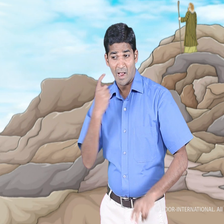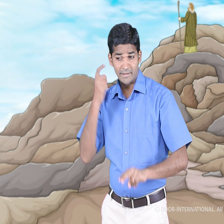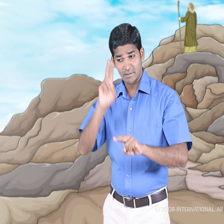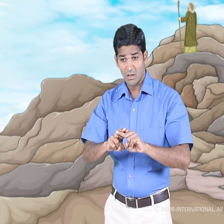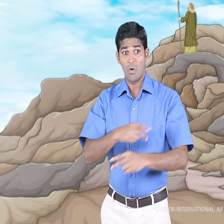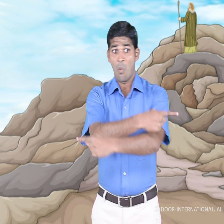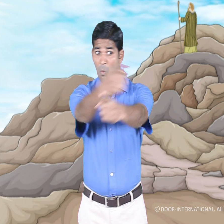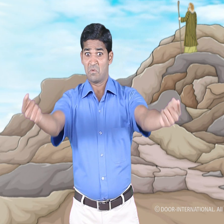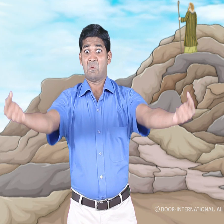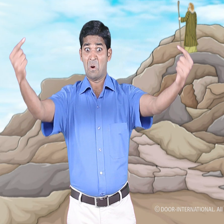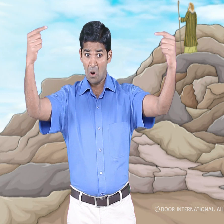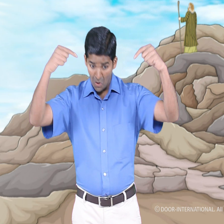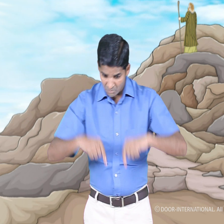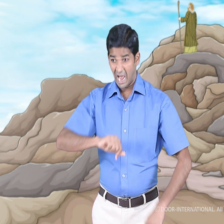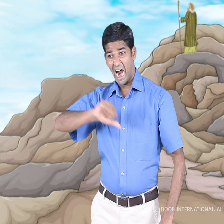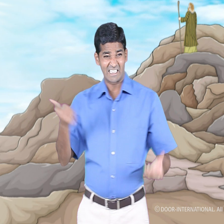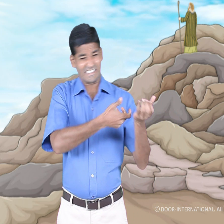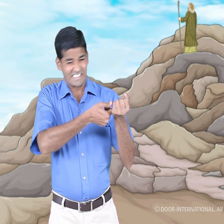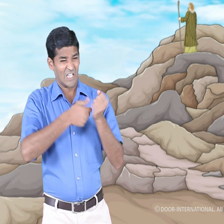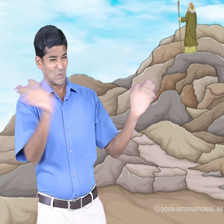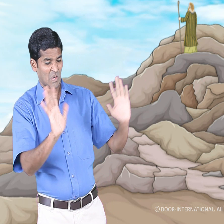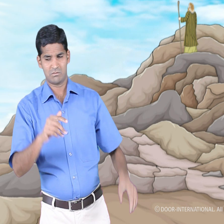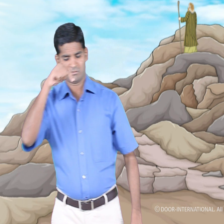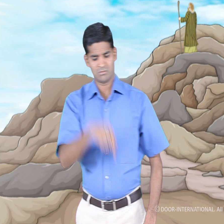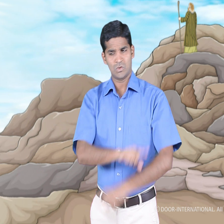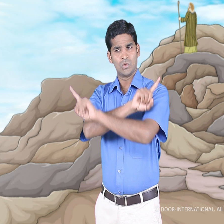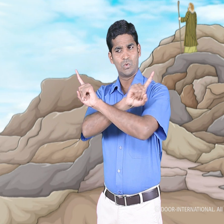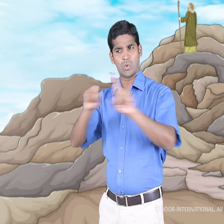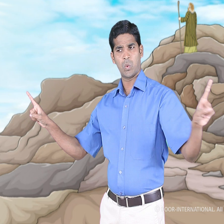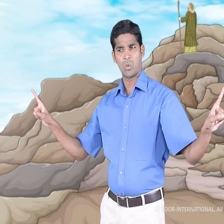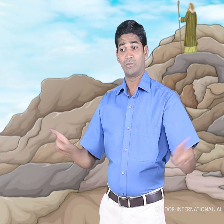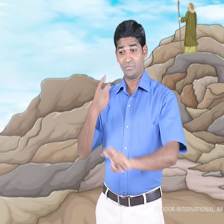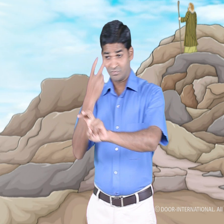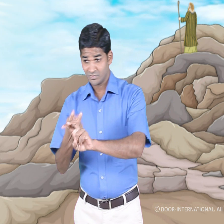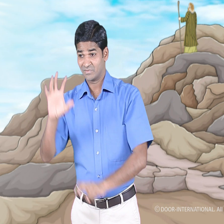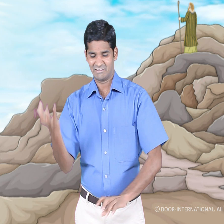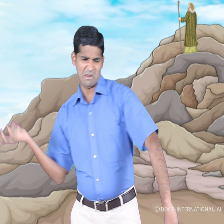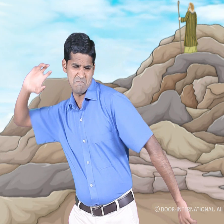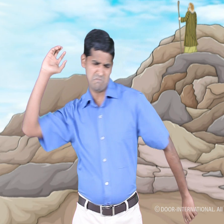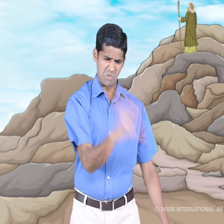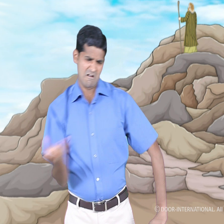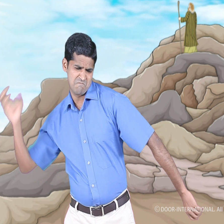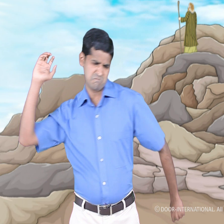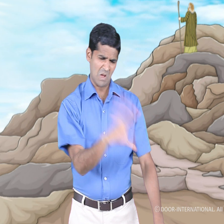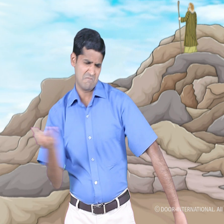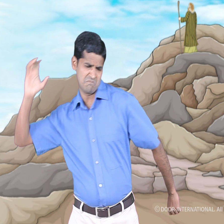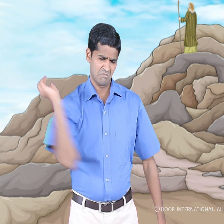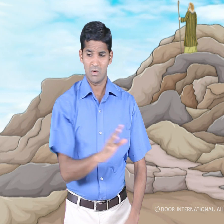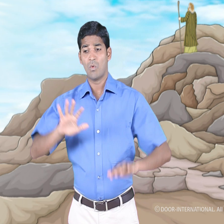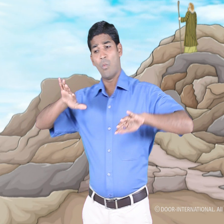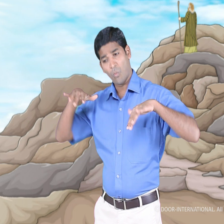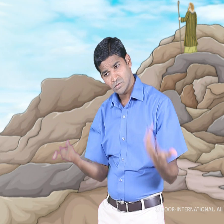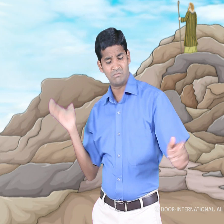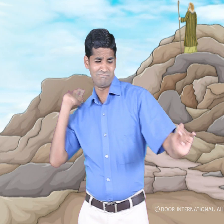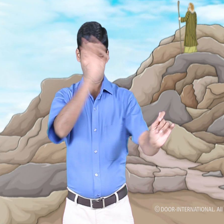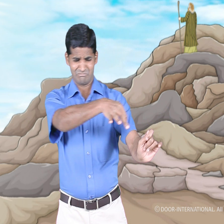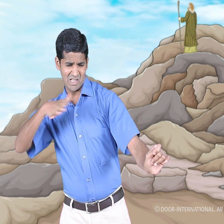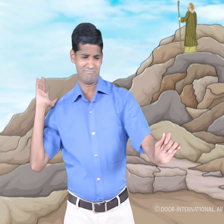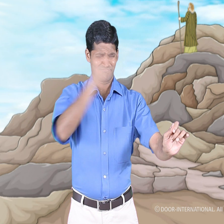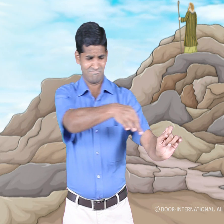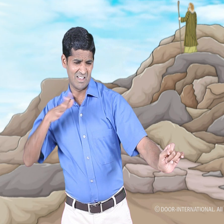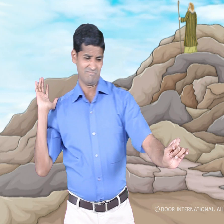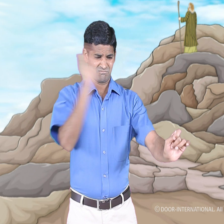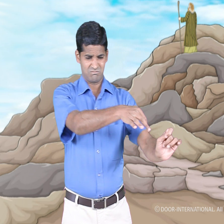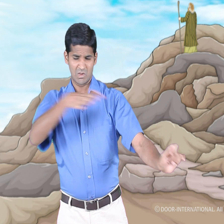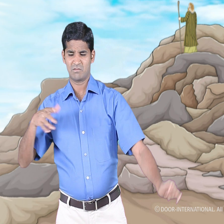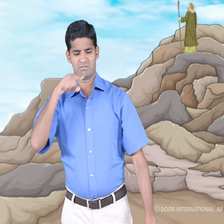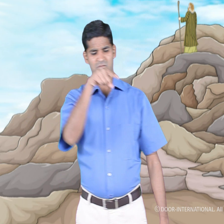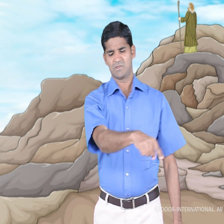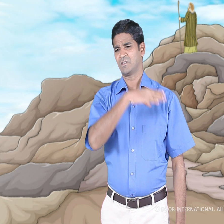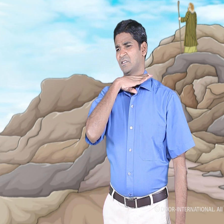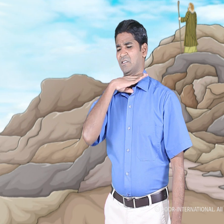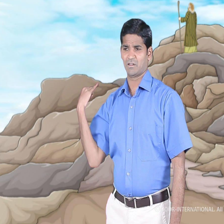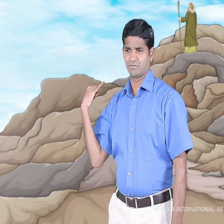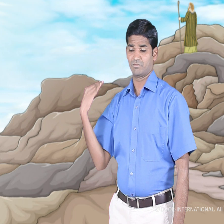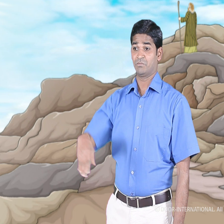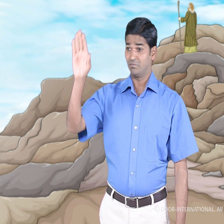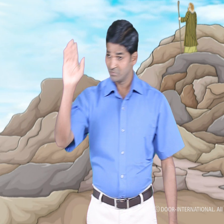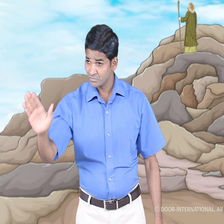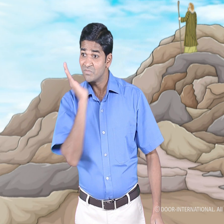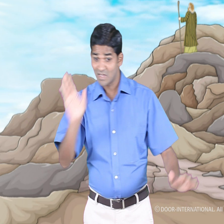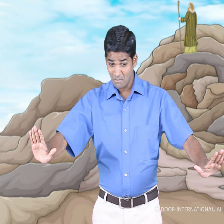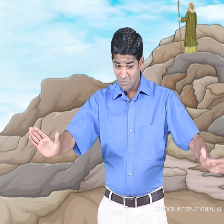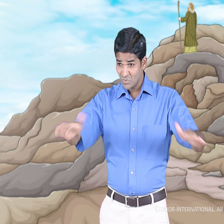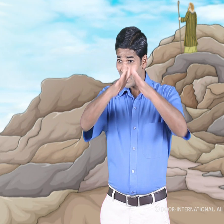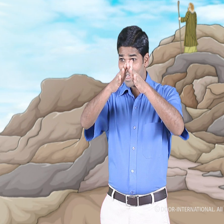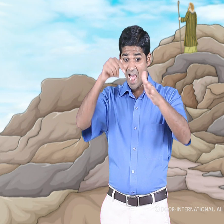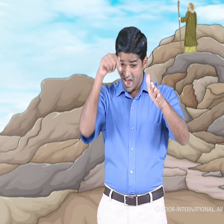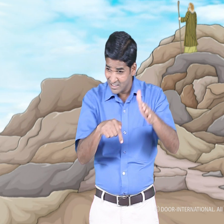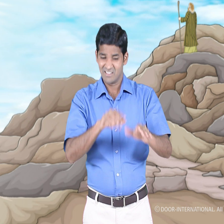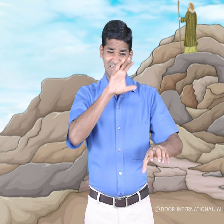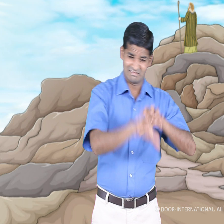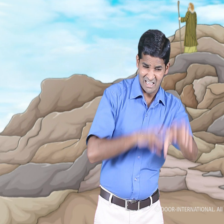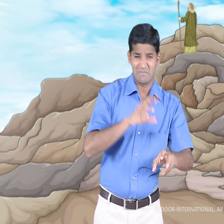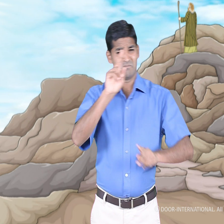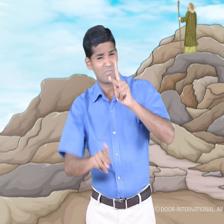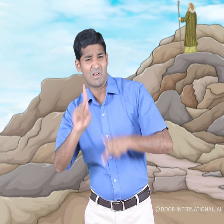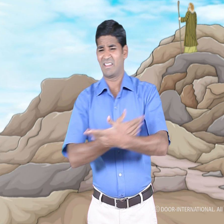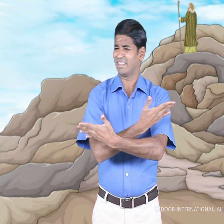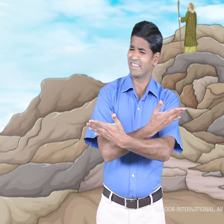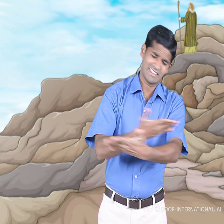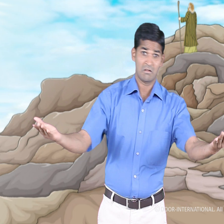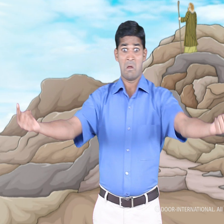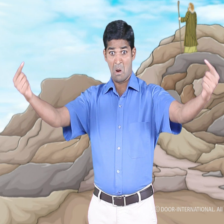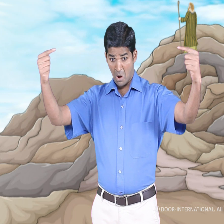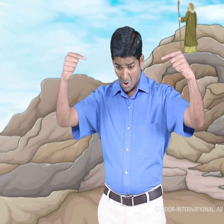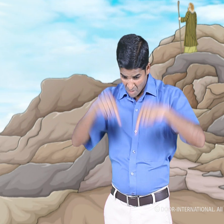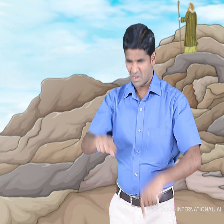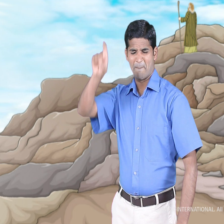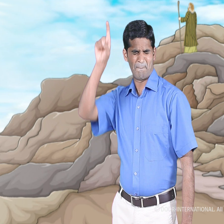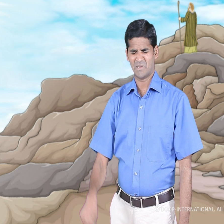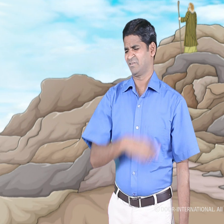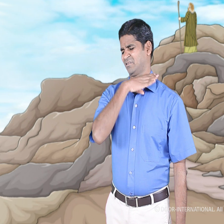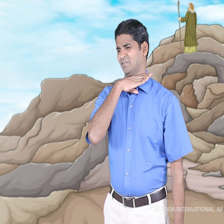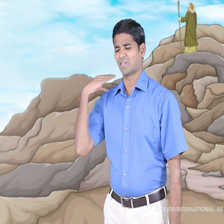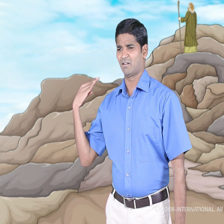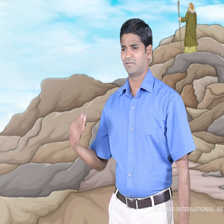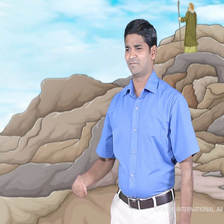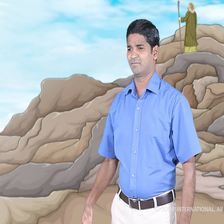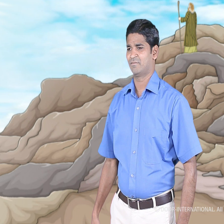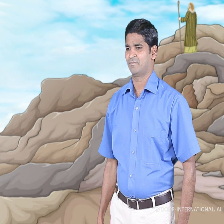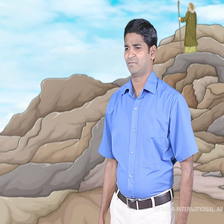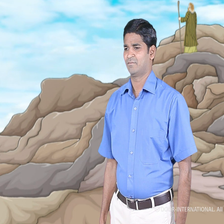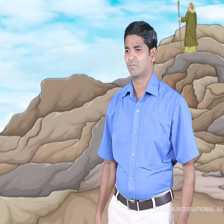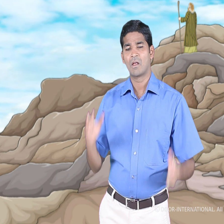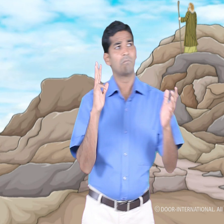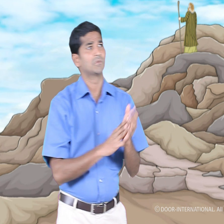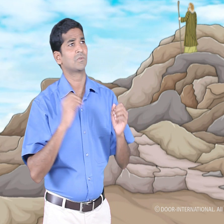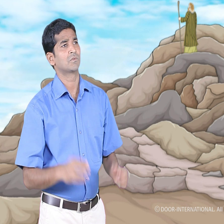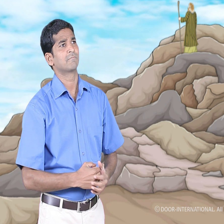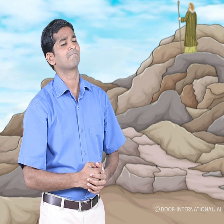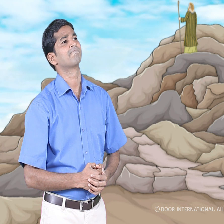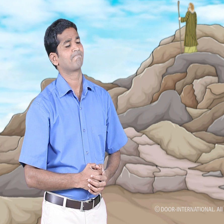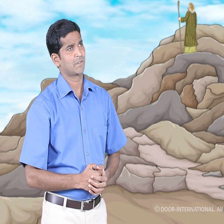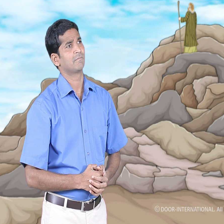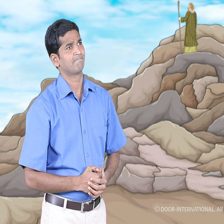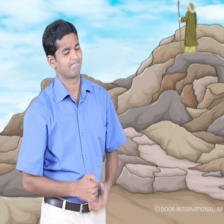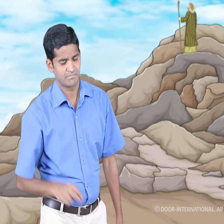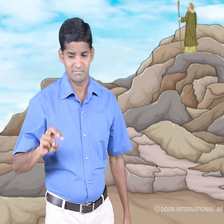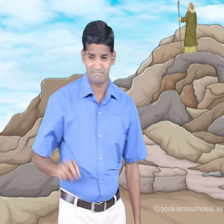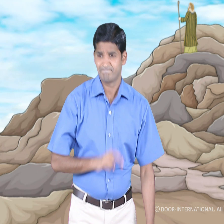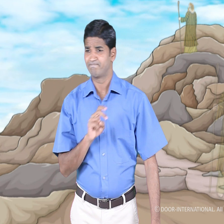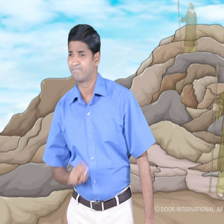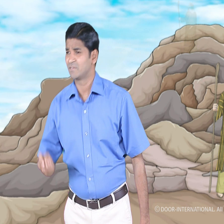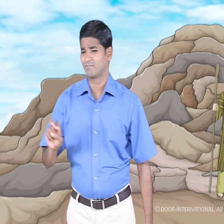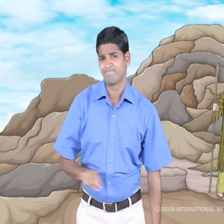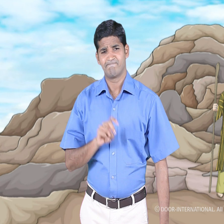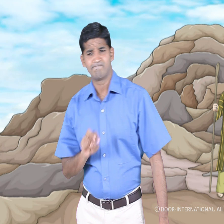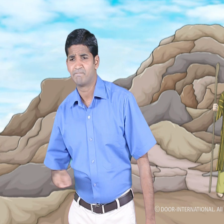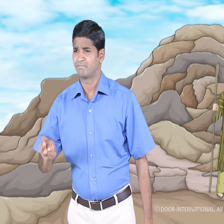No hand shall touch him, but he shall surely be stoned or shot with arrows—whether man or beast, he must not live.’ Only when the ram’s horn sounds a long blast may they approach the mountain.”